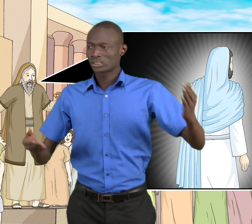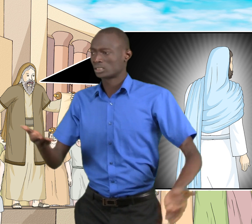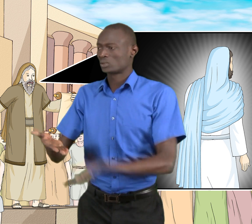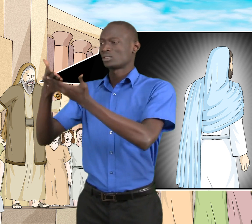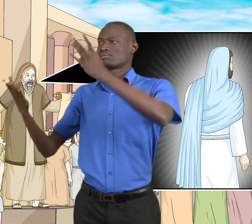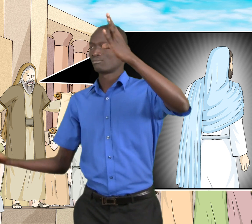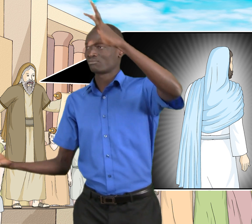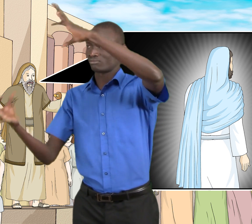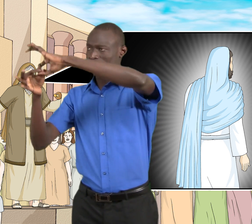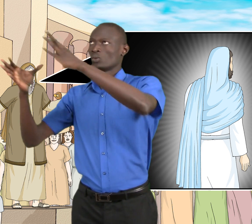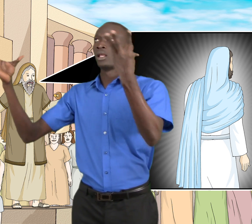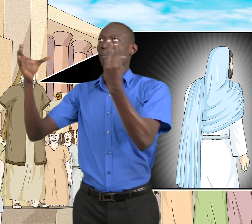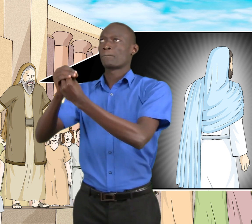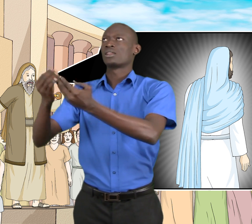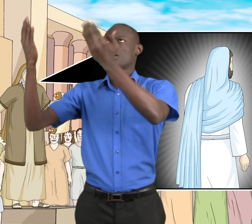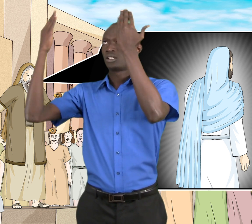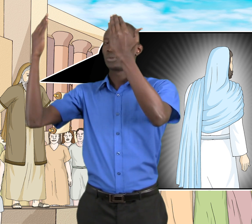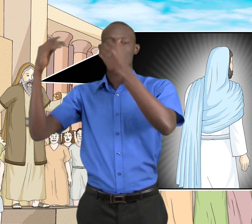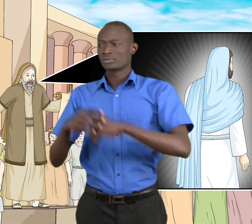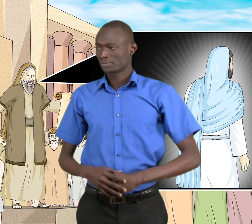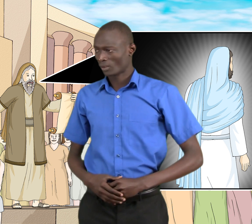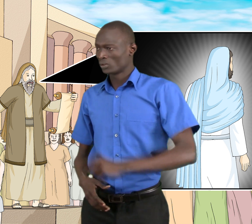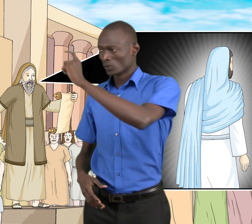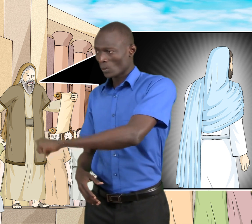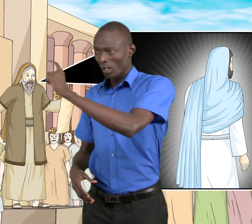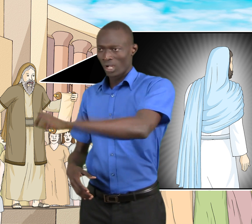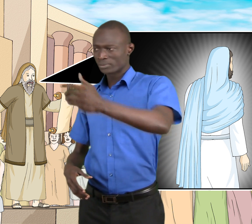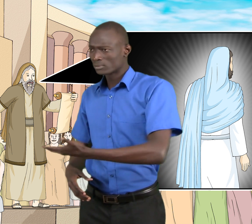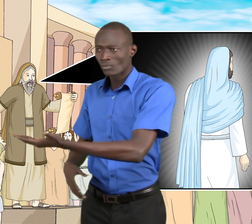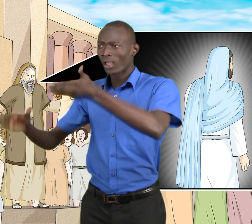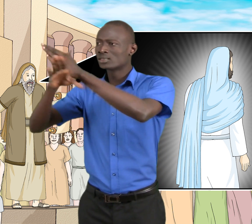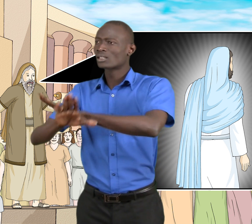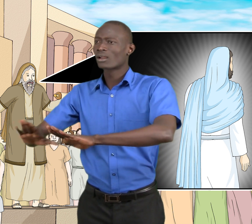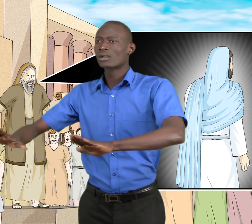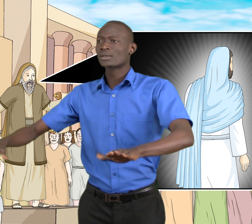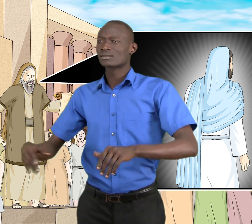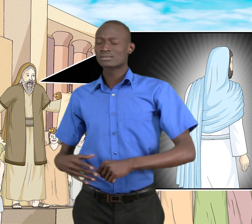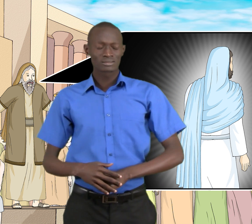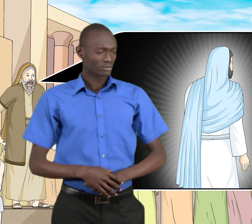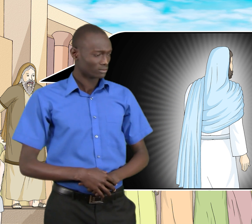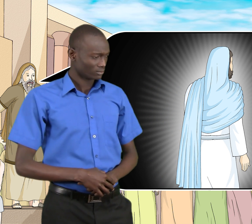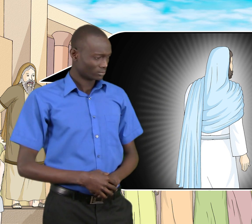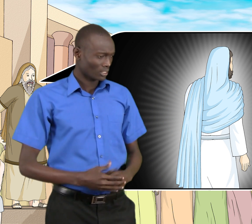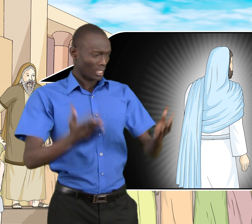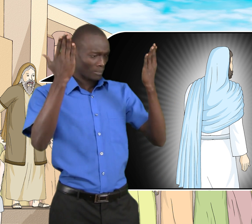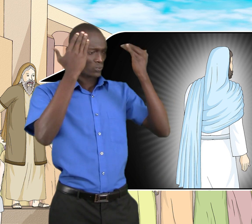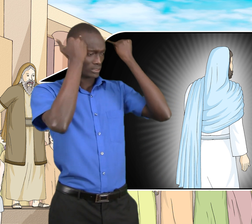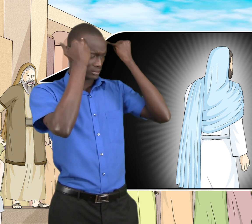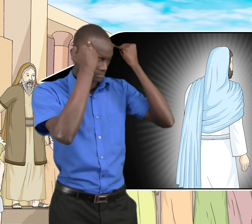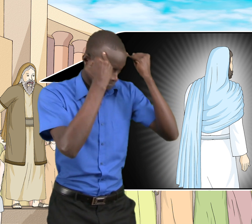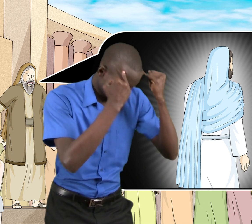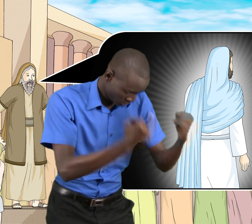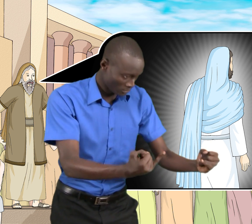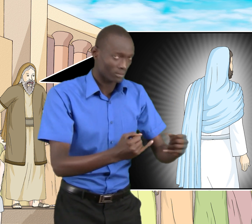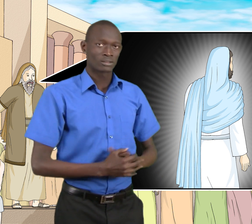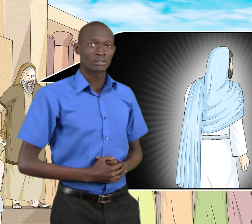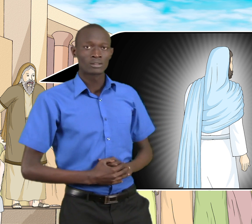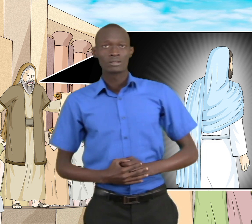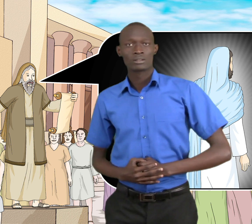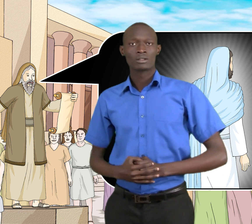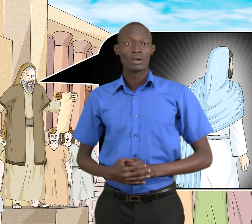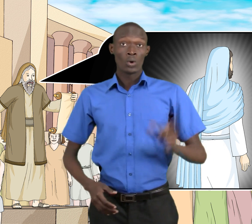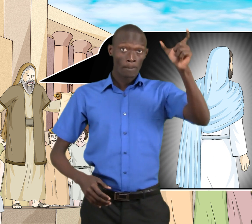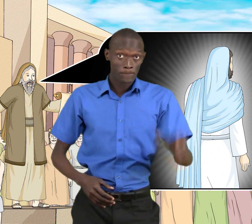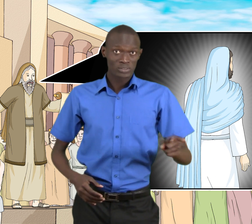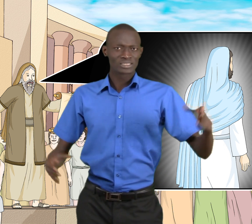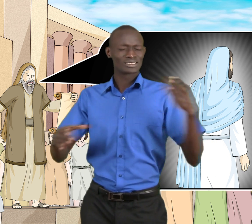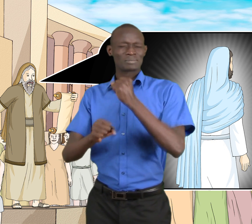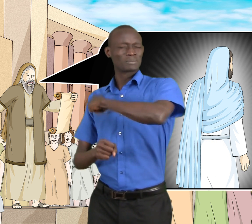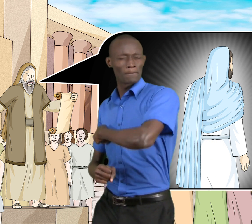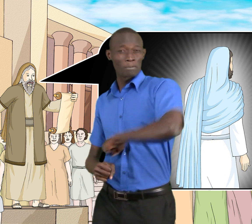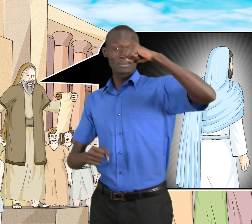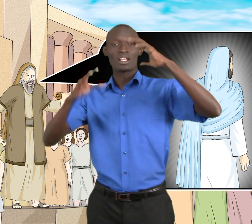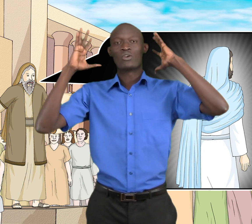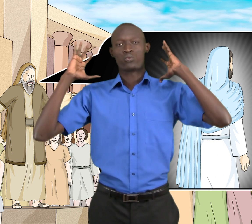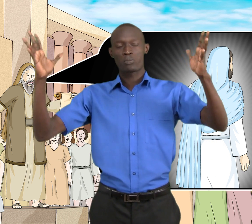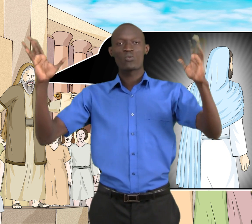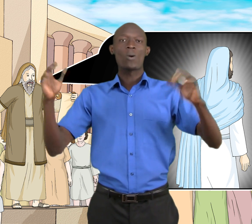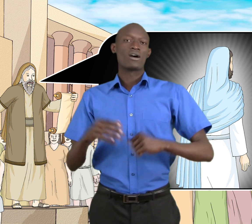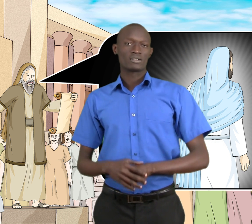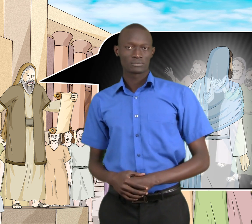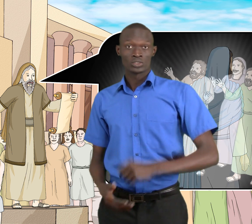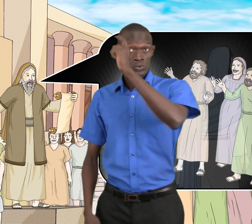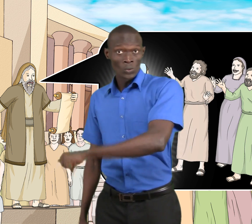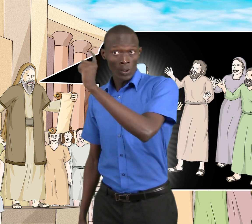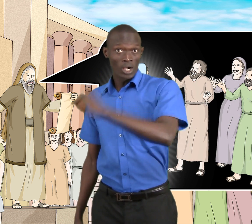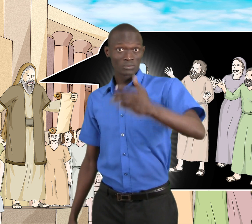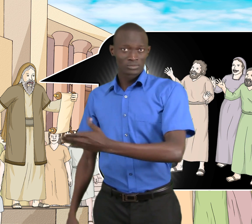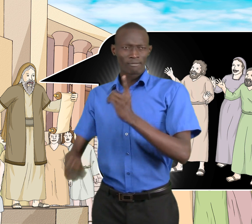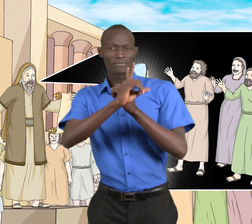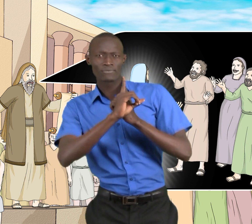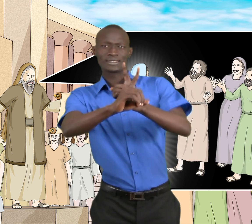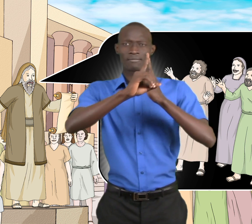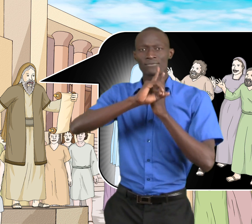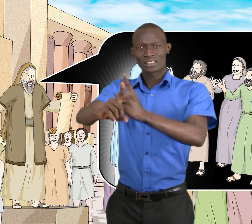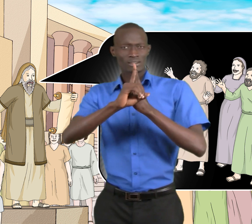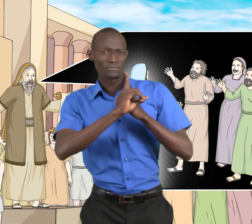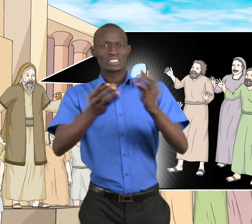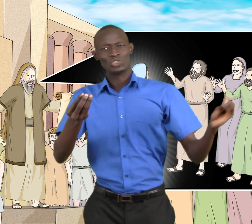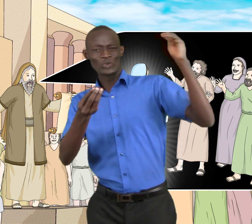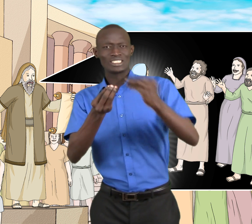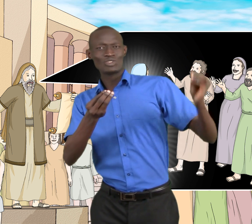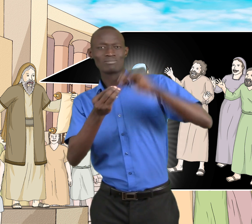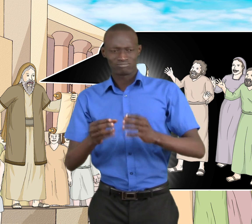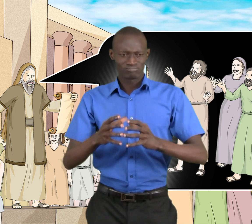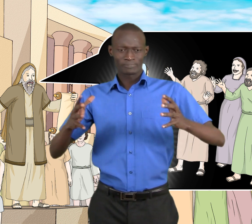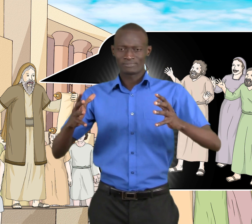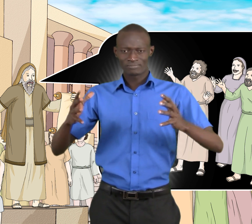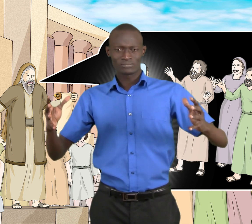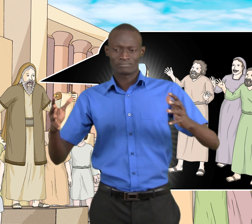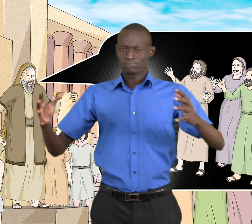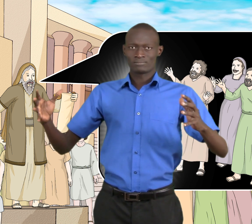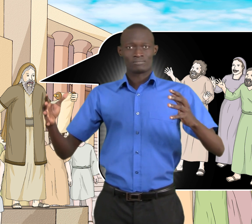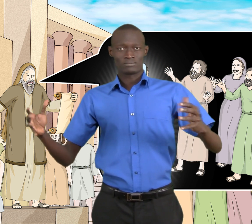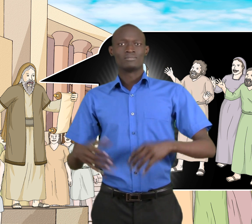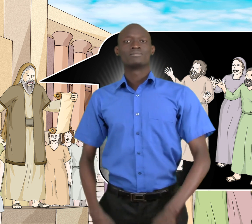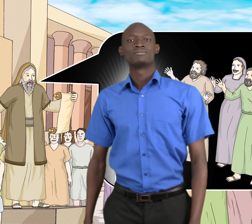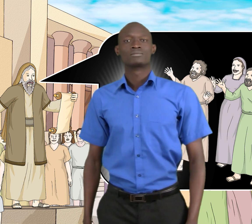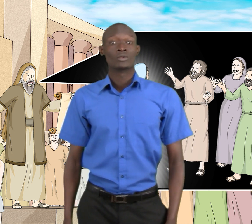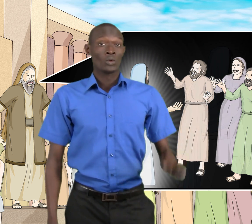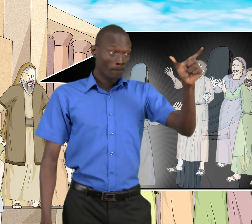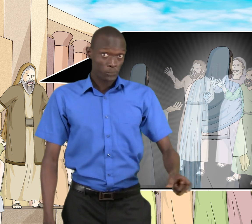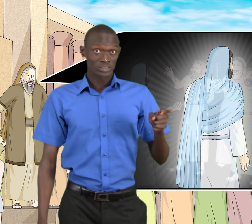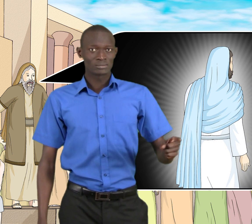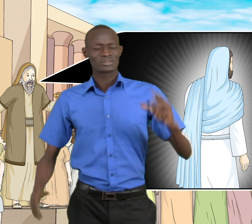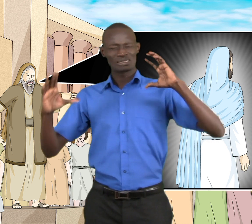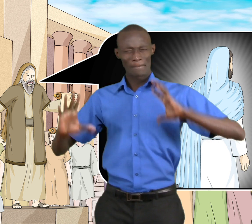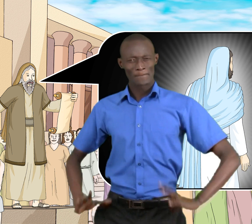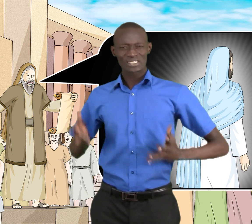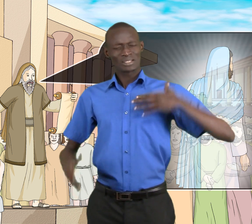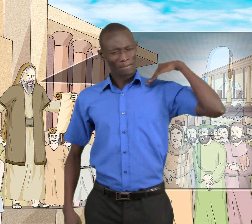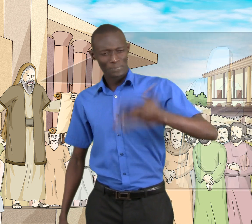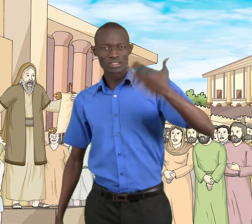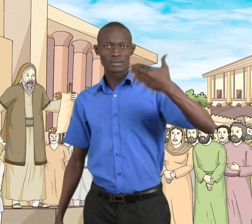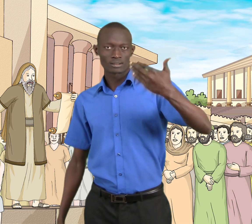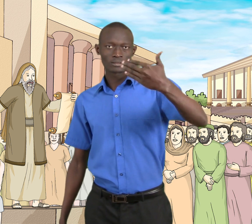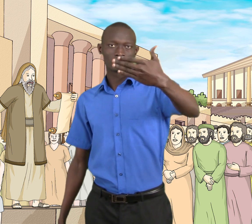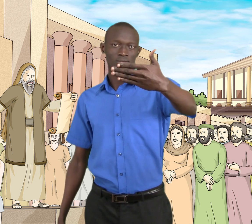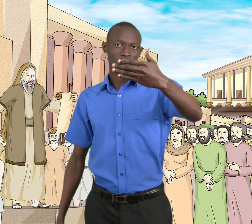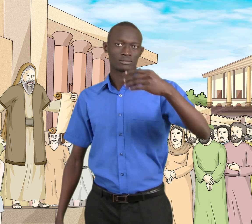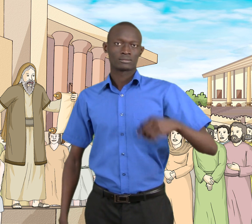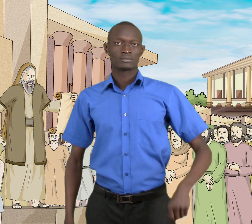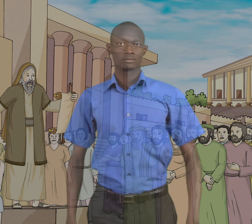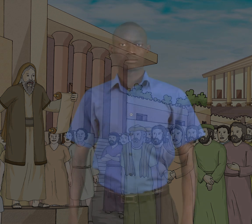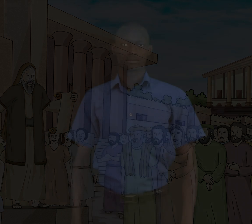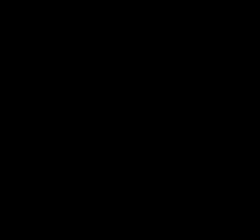This is the word of the LORD that came to Micah the Moreshite in the days of Jotham, Ahaz, and Hezekiah, kings of Judah—what he saw regarding Samaria and Jerusalem: But you, Bethlehem Ephrathah, who are small among the clans of Judah, out of you will come forth for Me One to be ruler over Israel — One whose origins are of old, from the days of eternity.